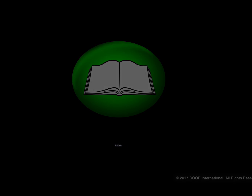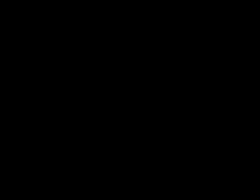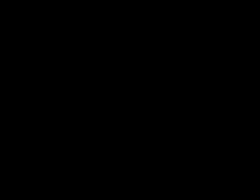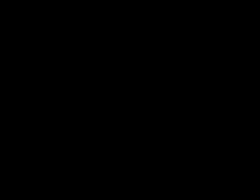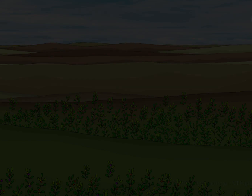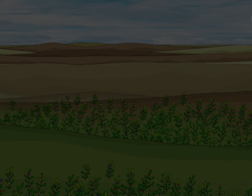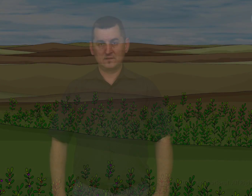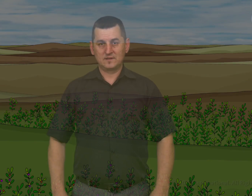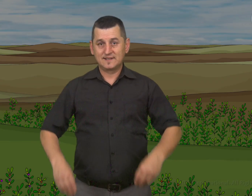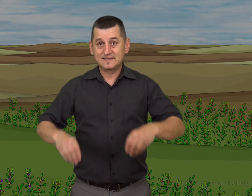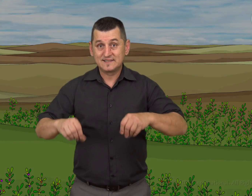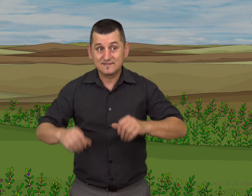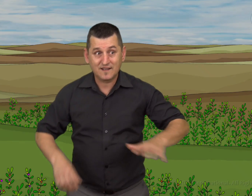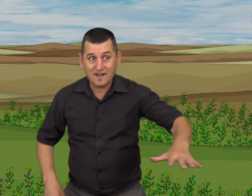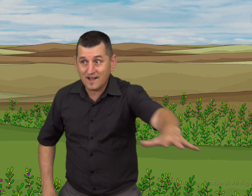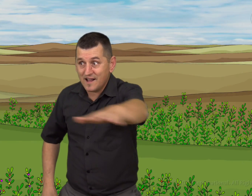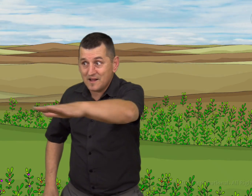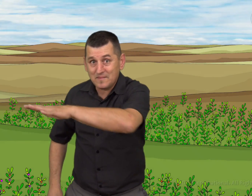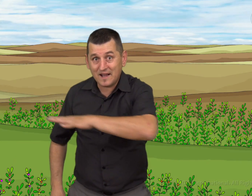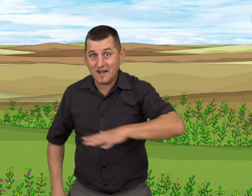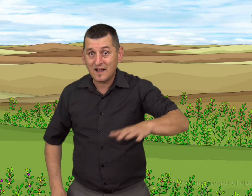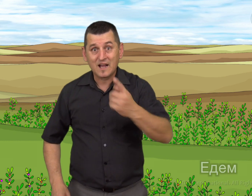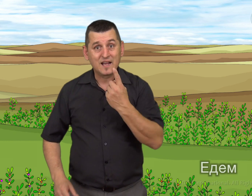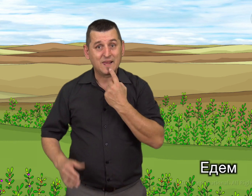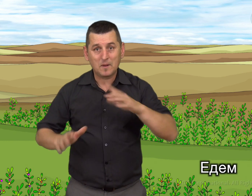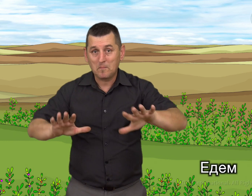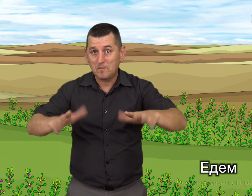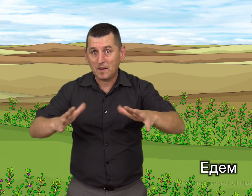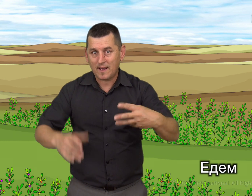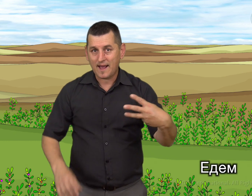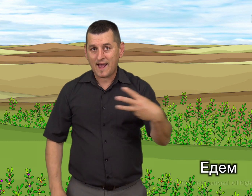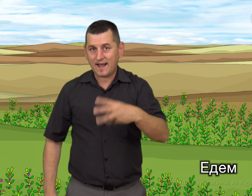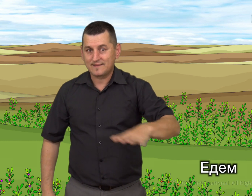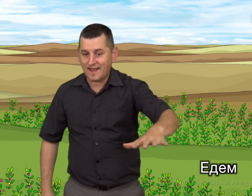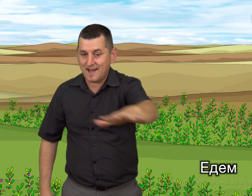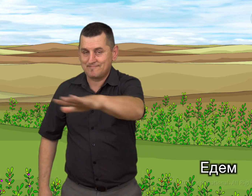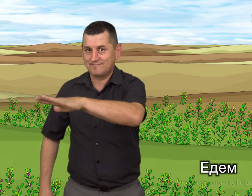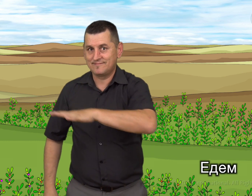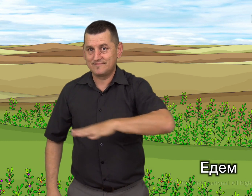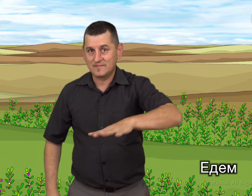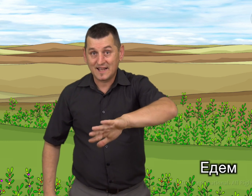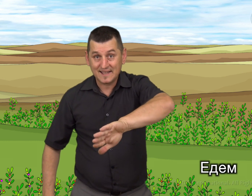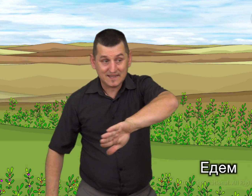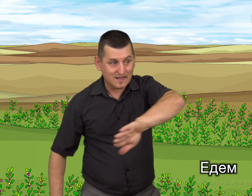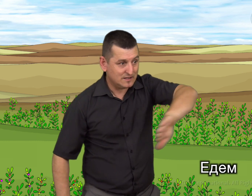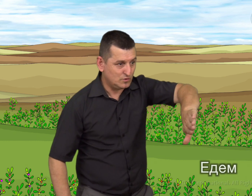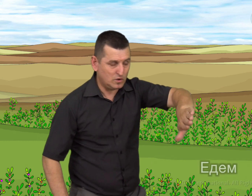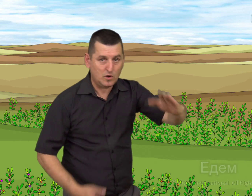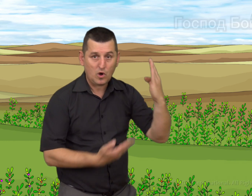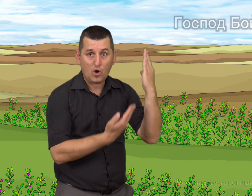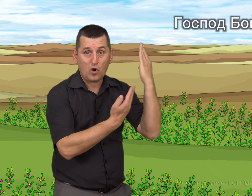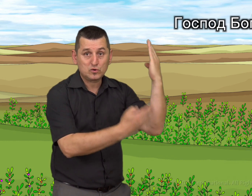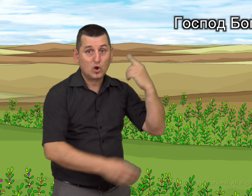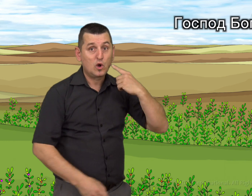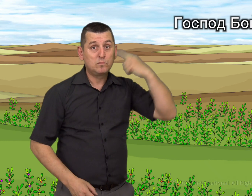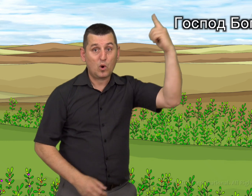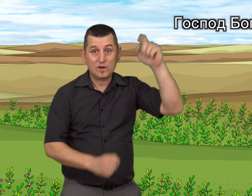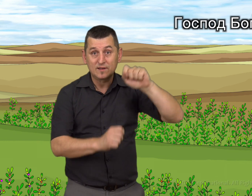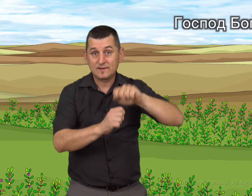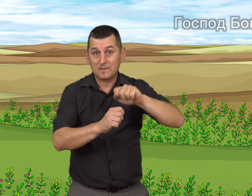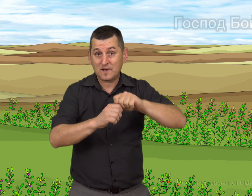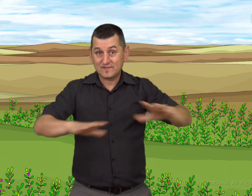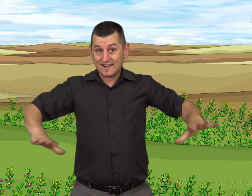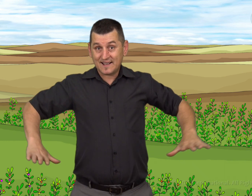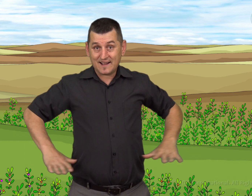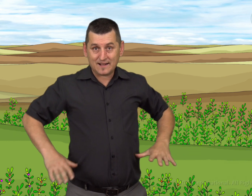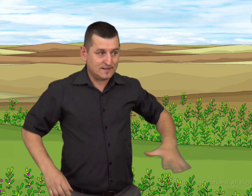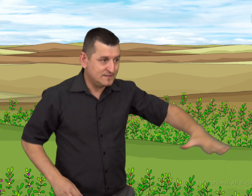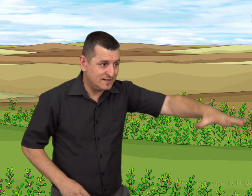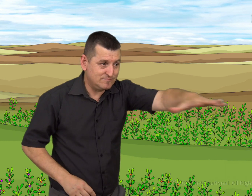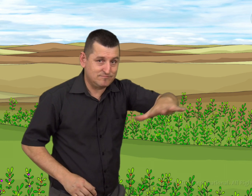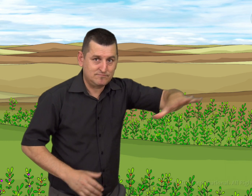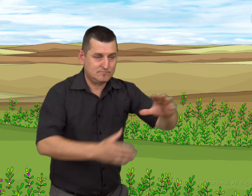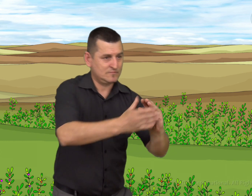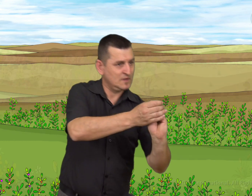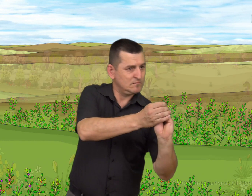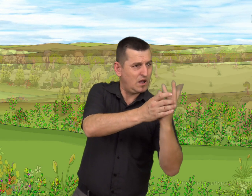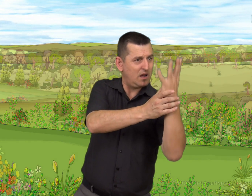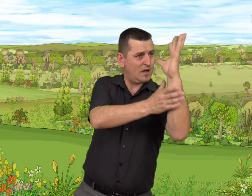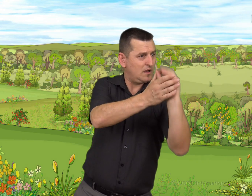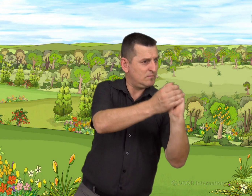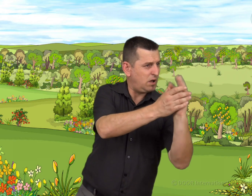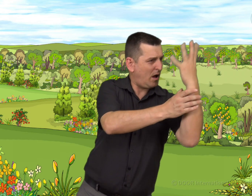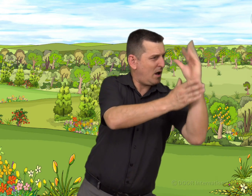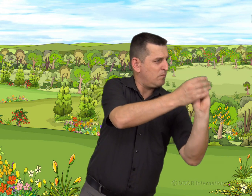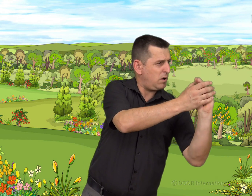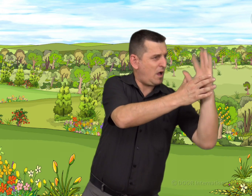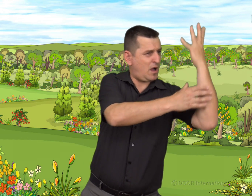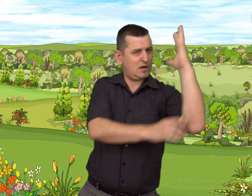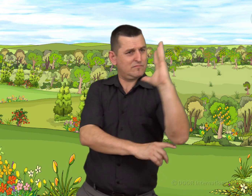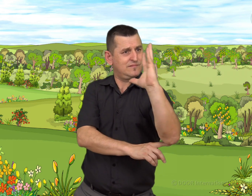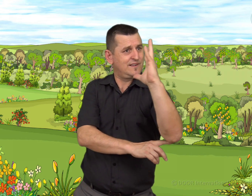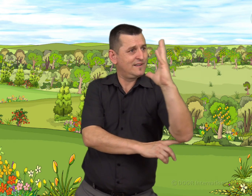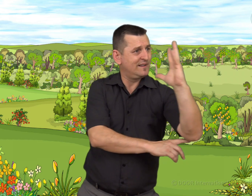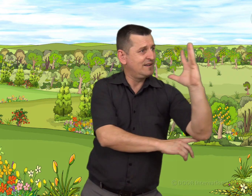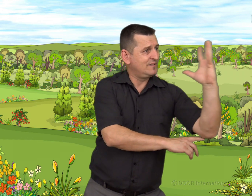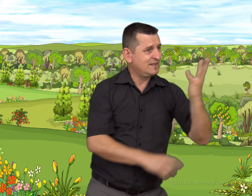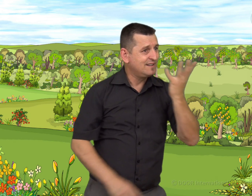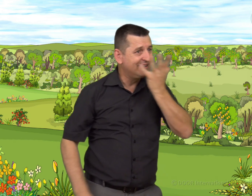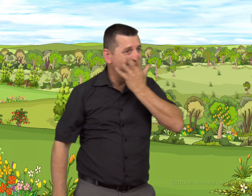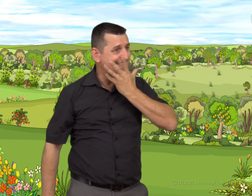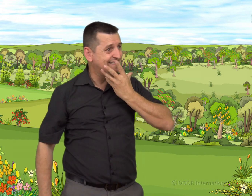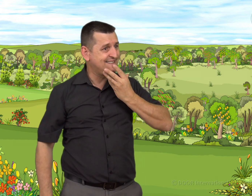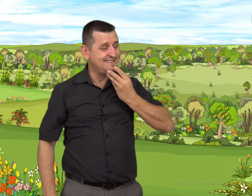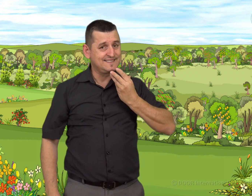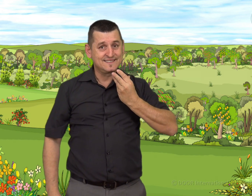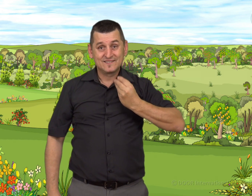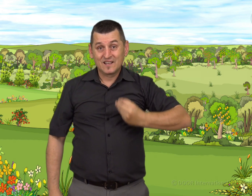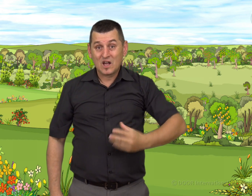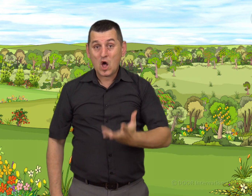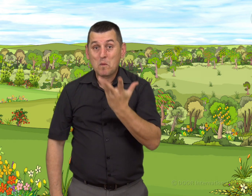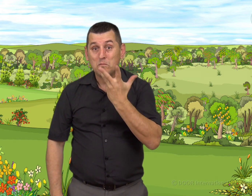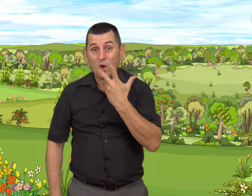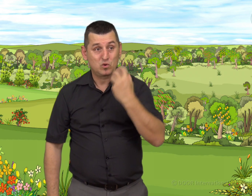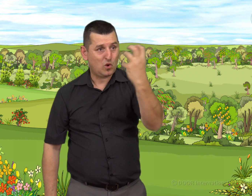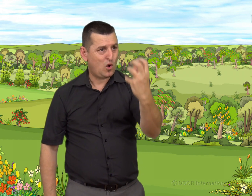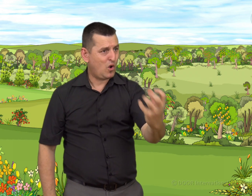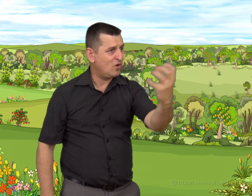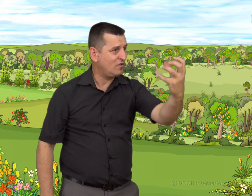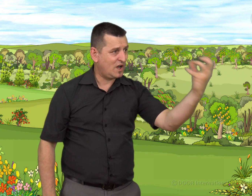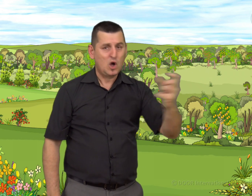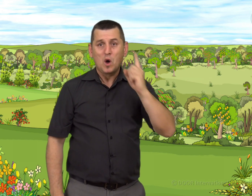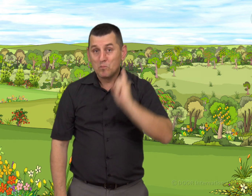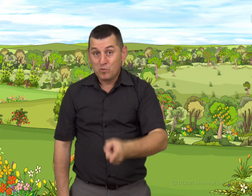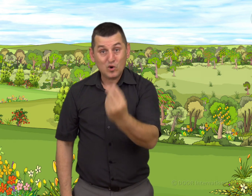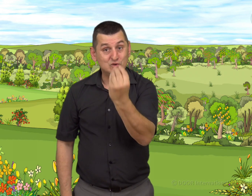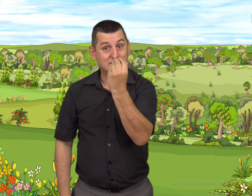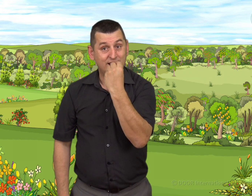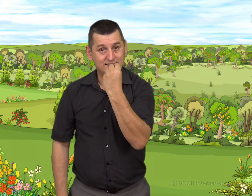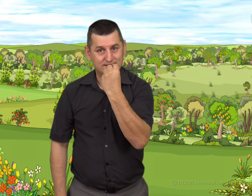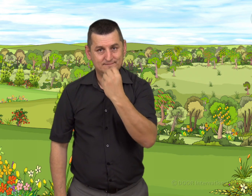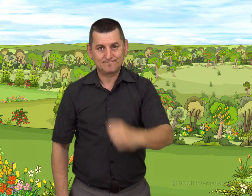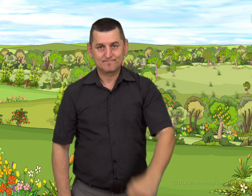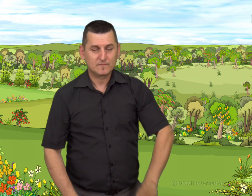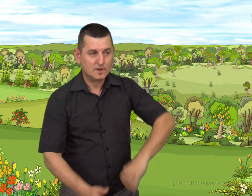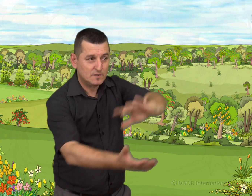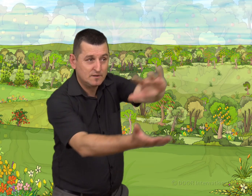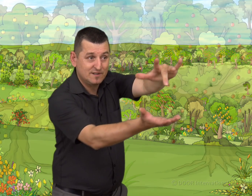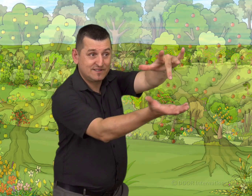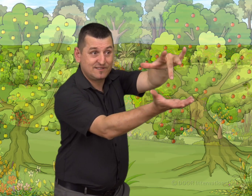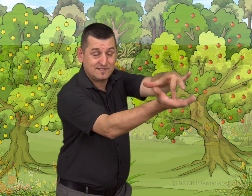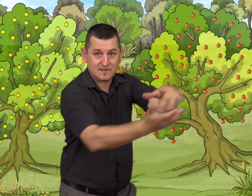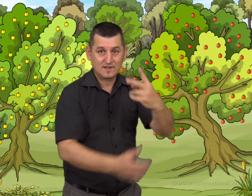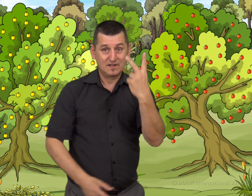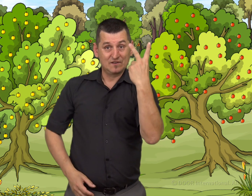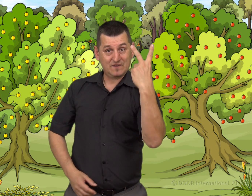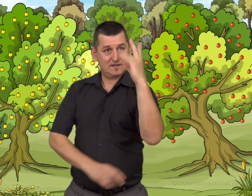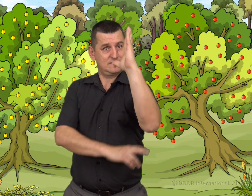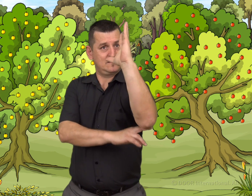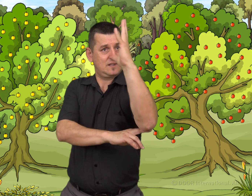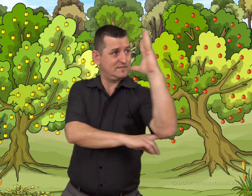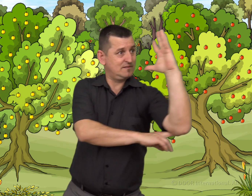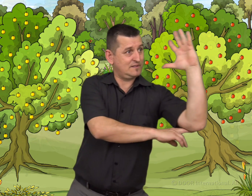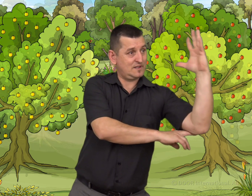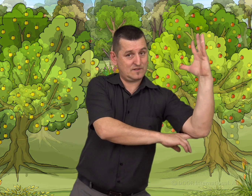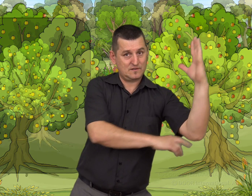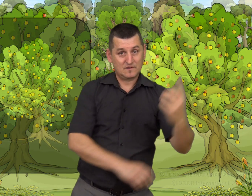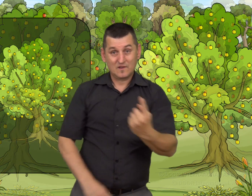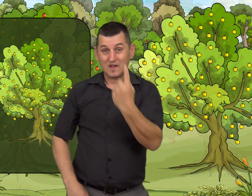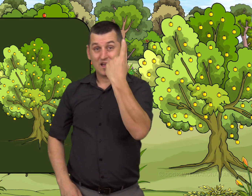And the LORD God planted a garden in Eden, in the east, where He placed the man He had formed. Out of the ground the LORD God gave growth to every tree that is pleasing to the eye and good for food.